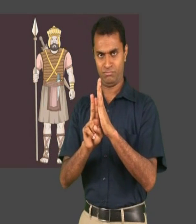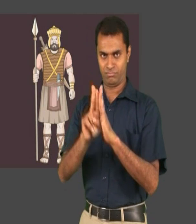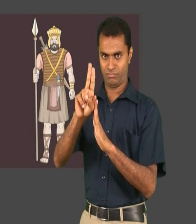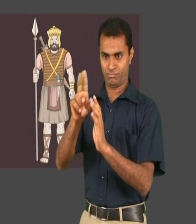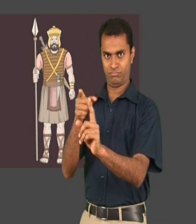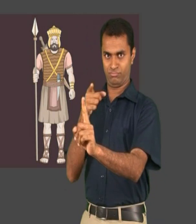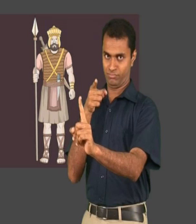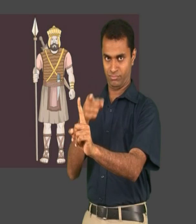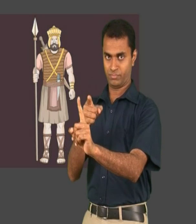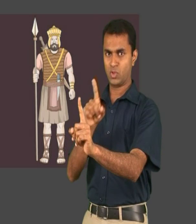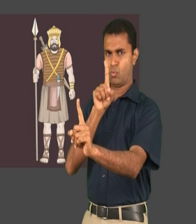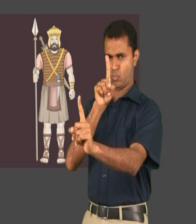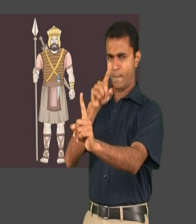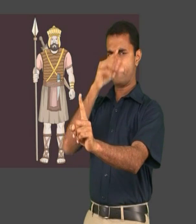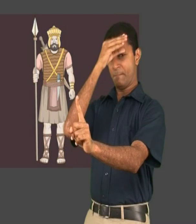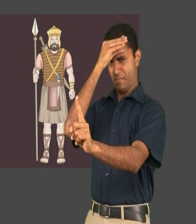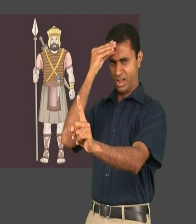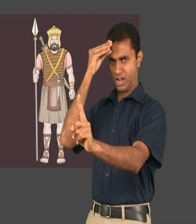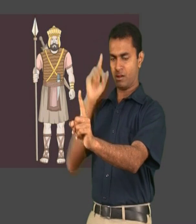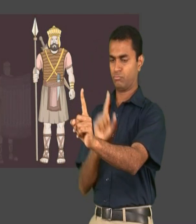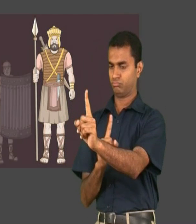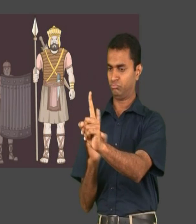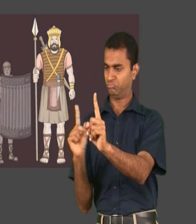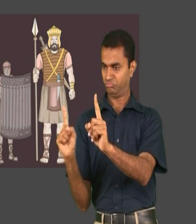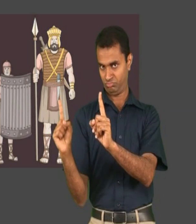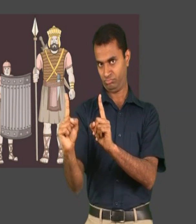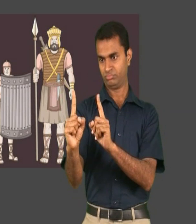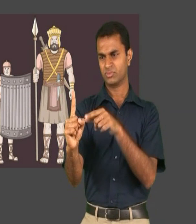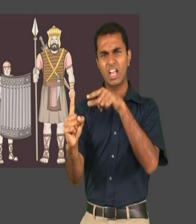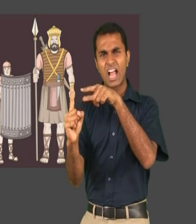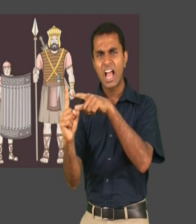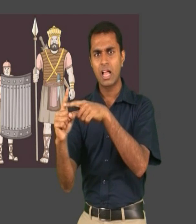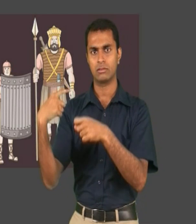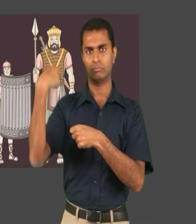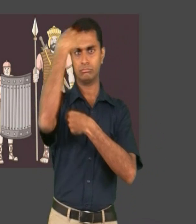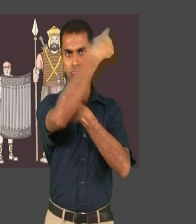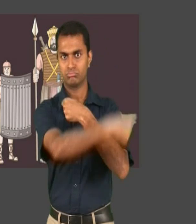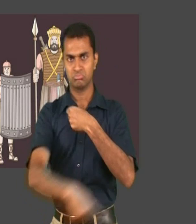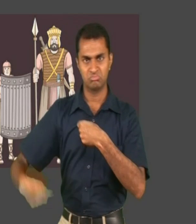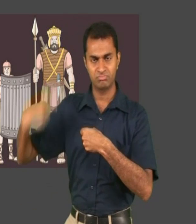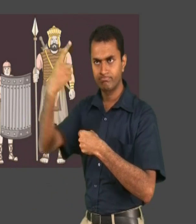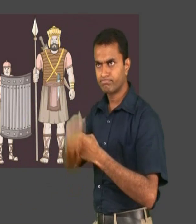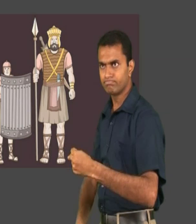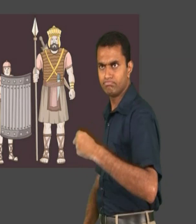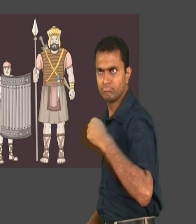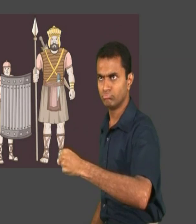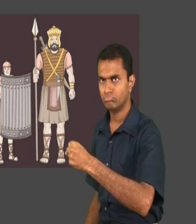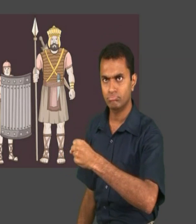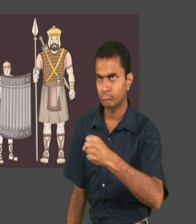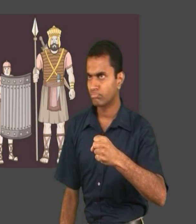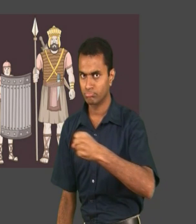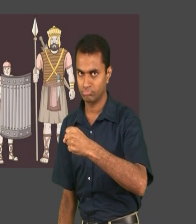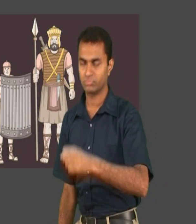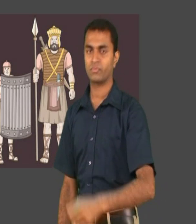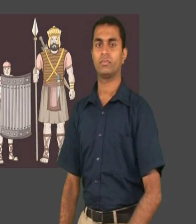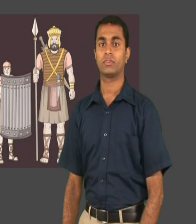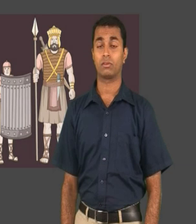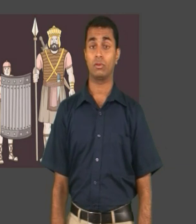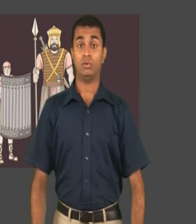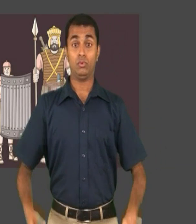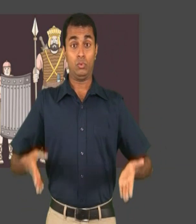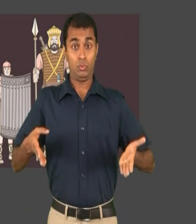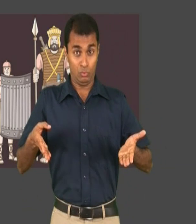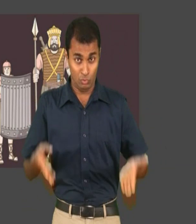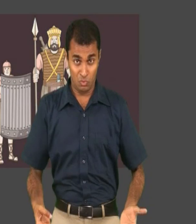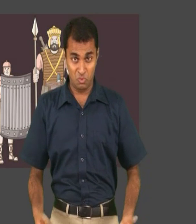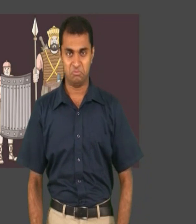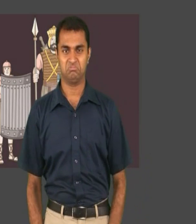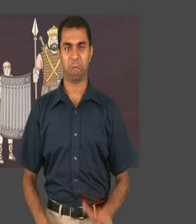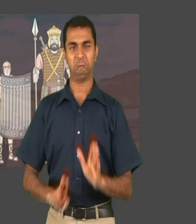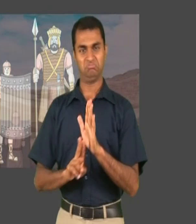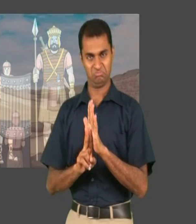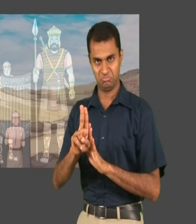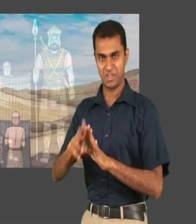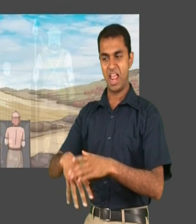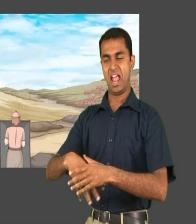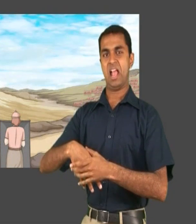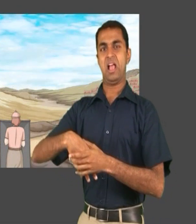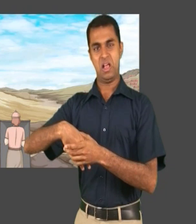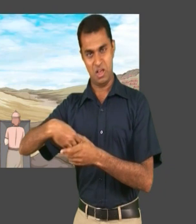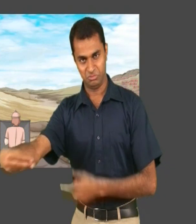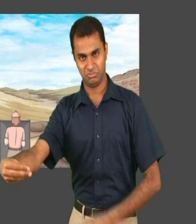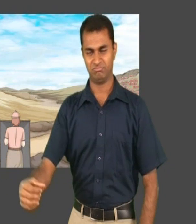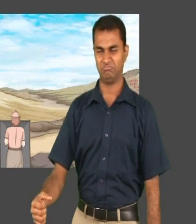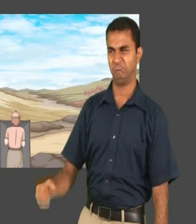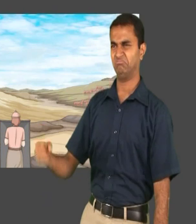In addition, his shield bearer went before him.